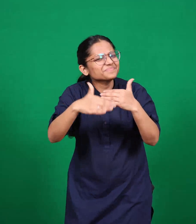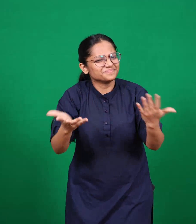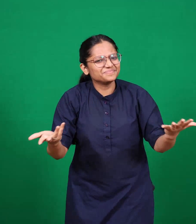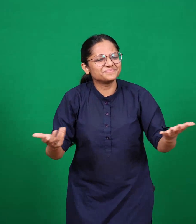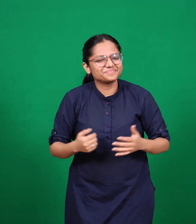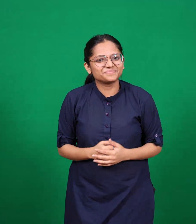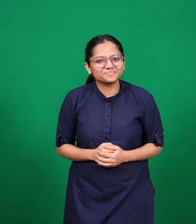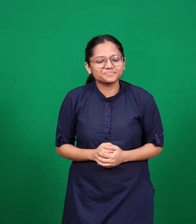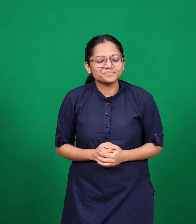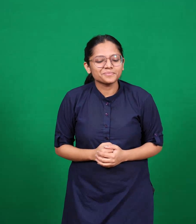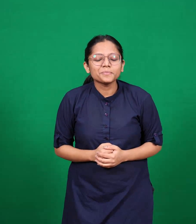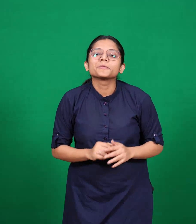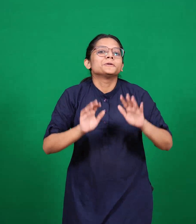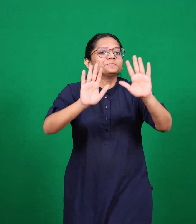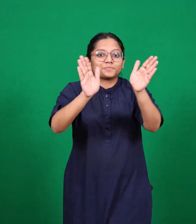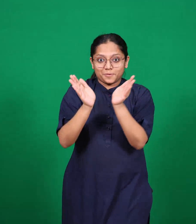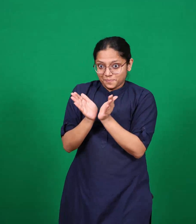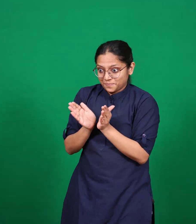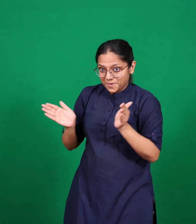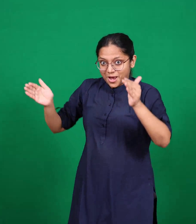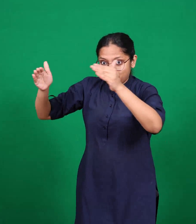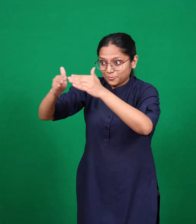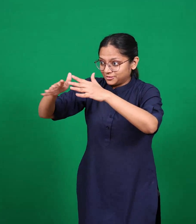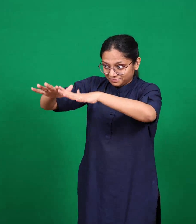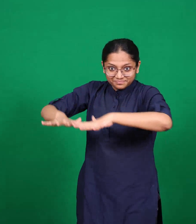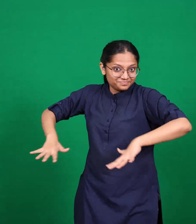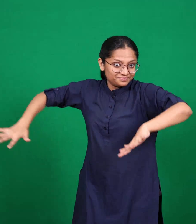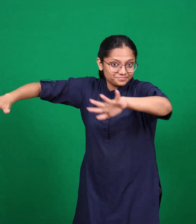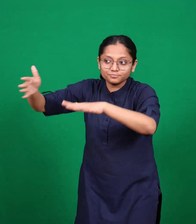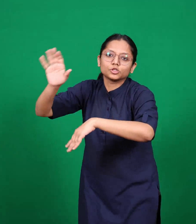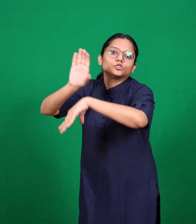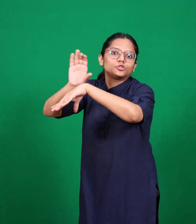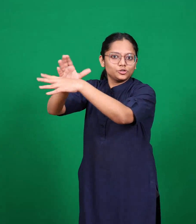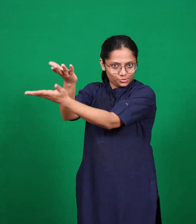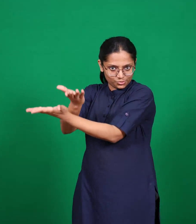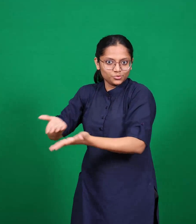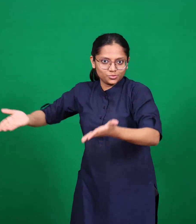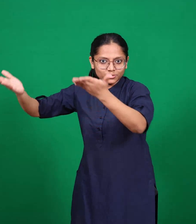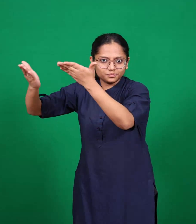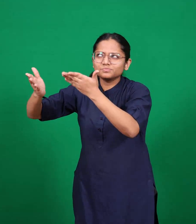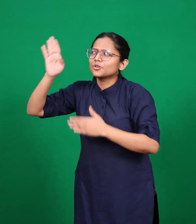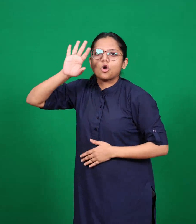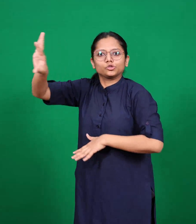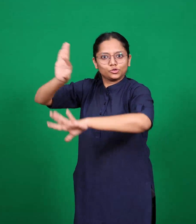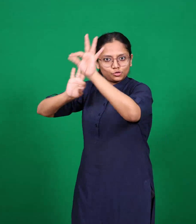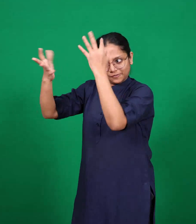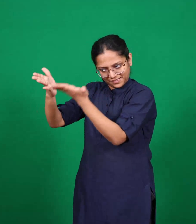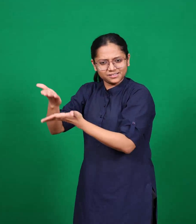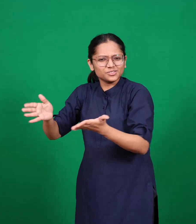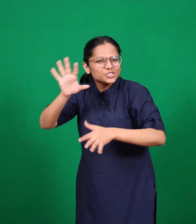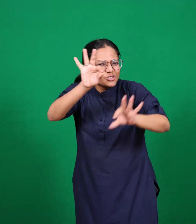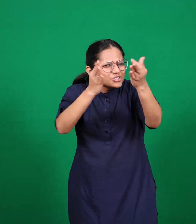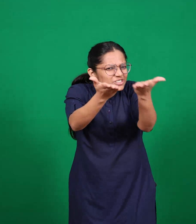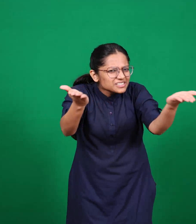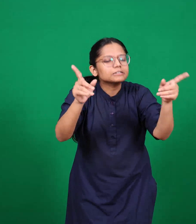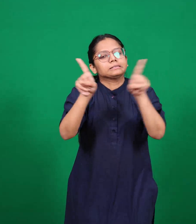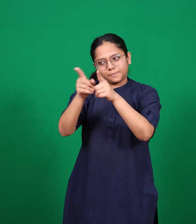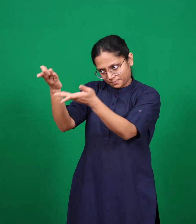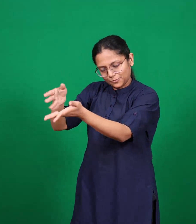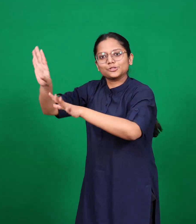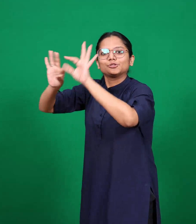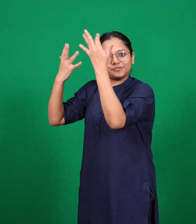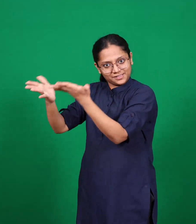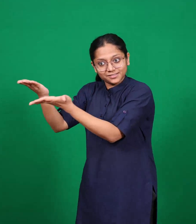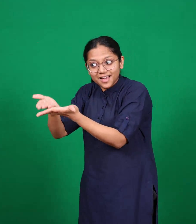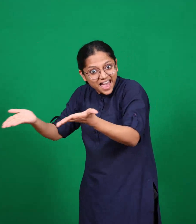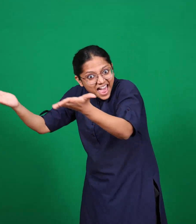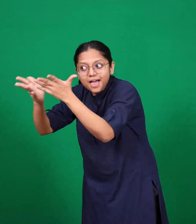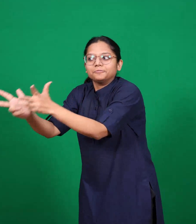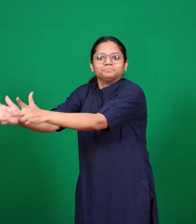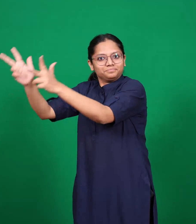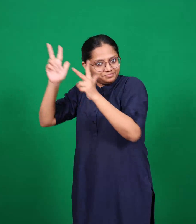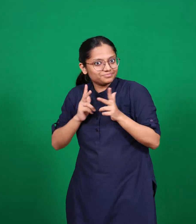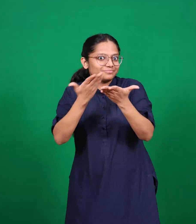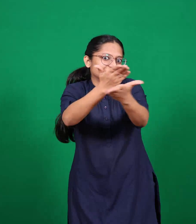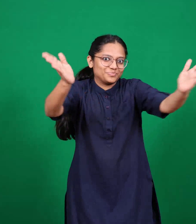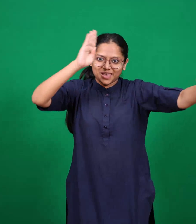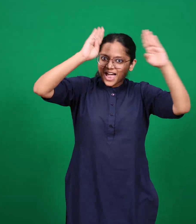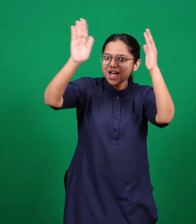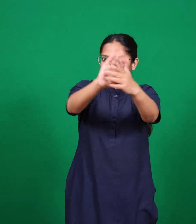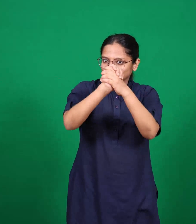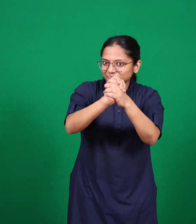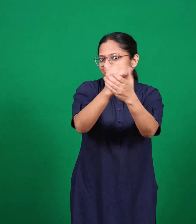Stand firm in it.